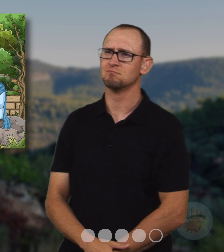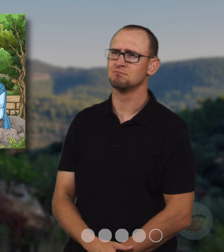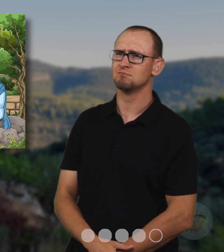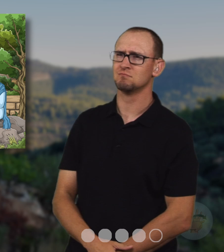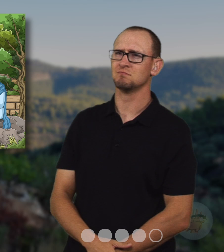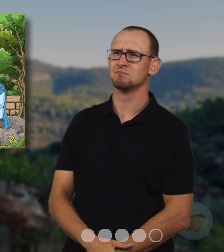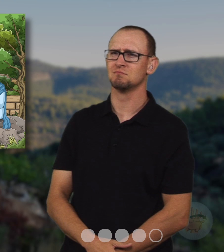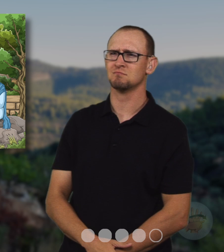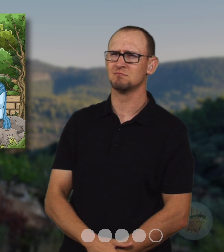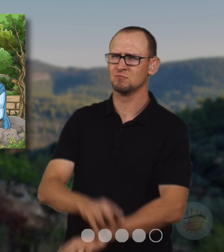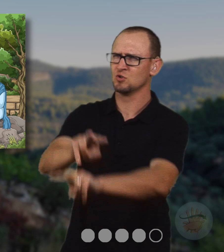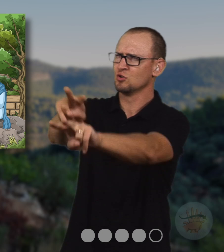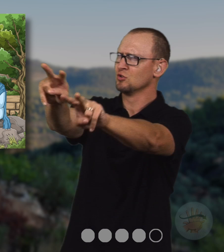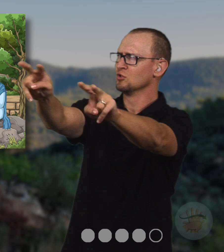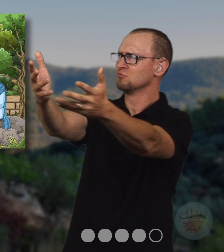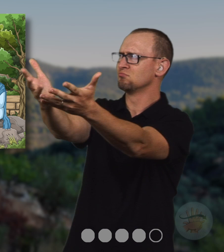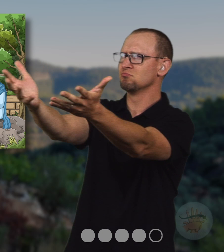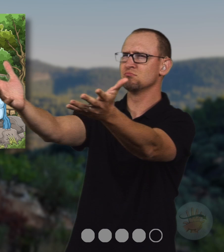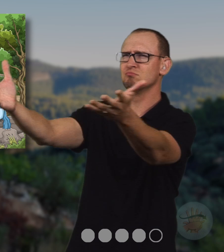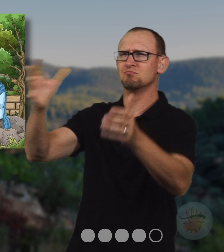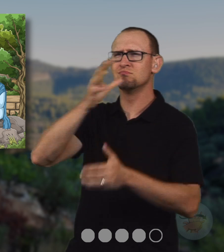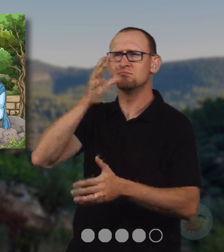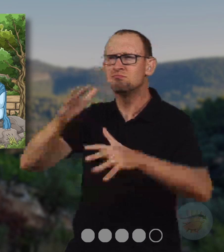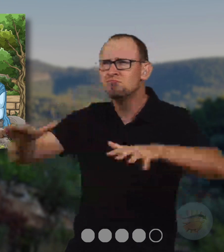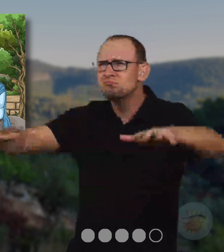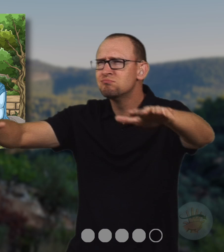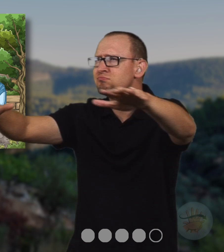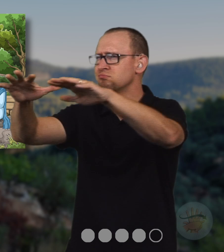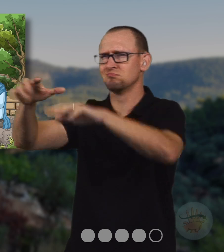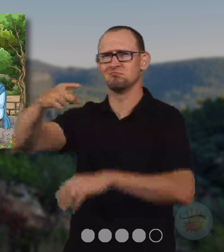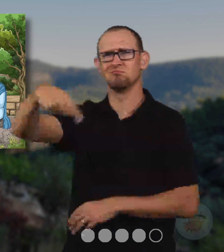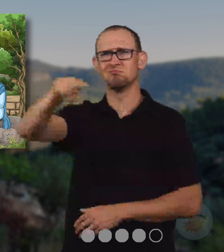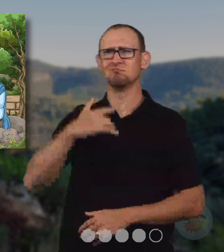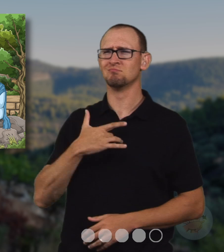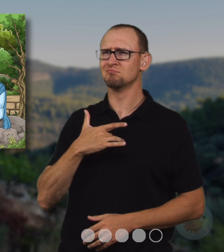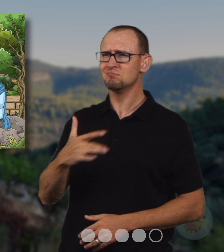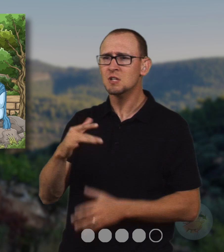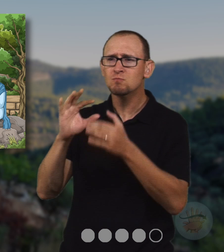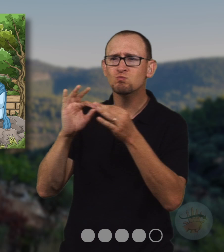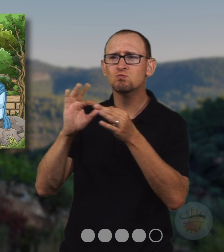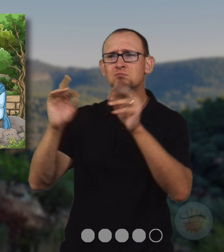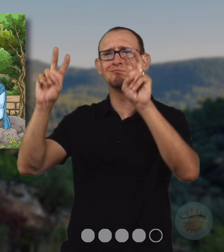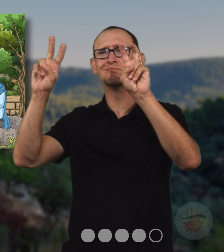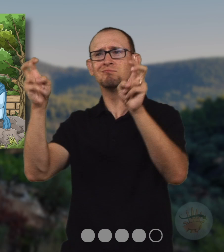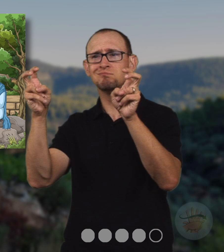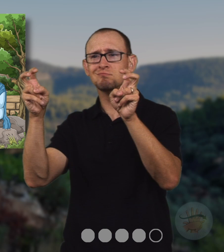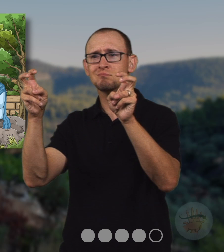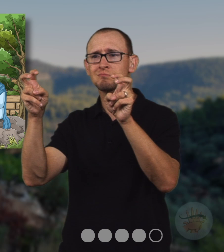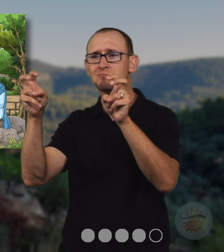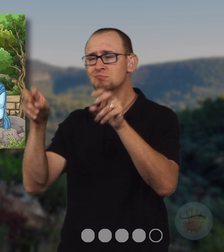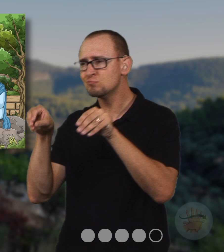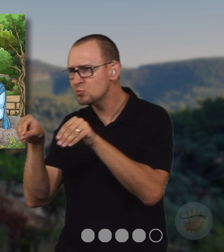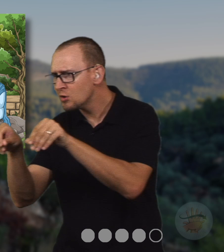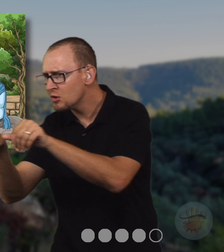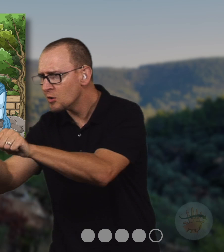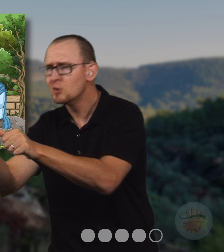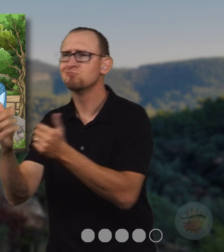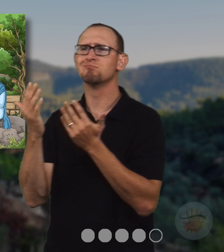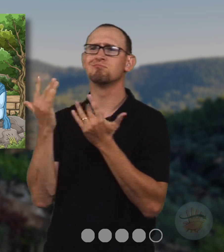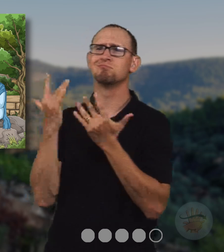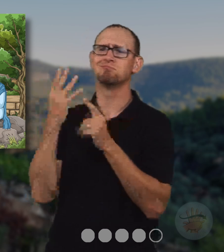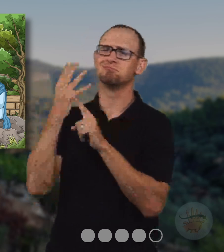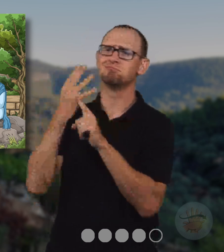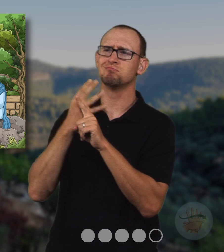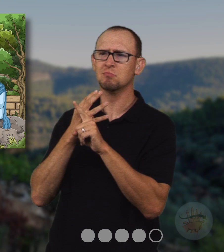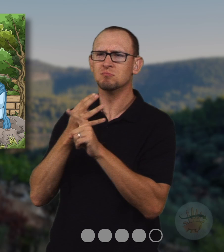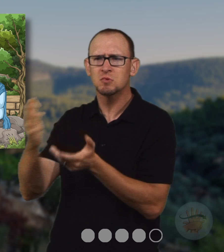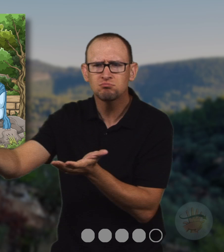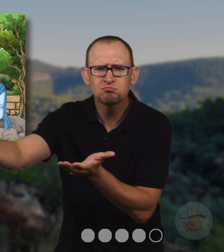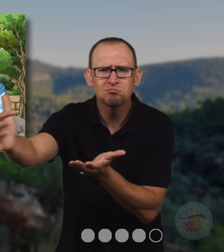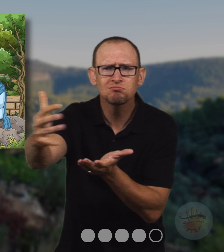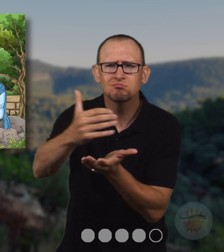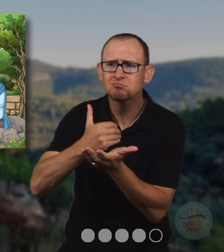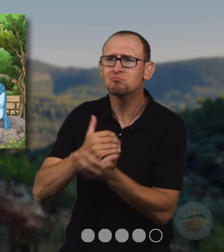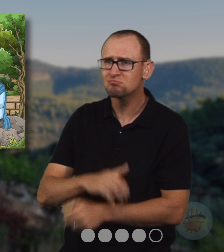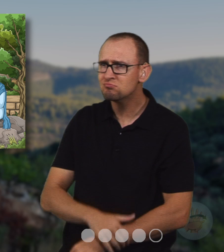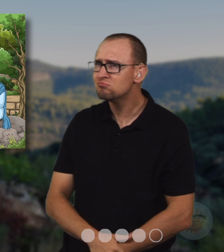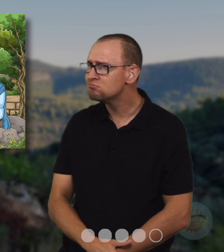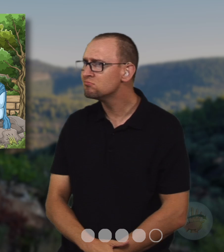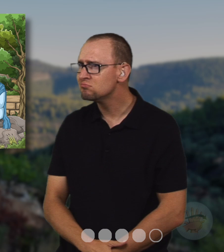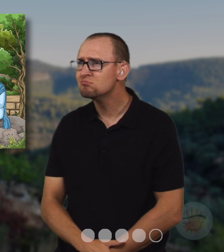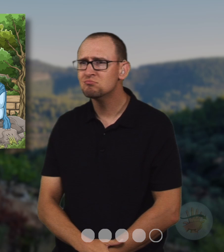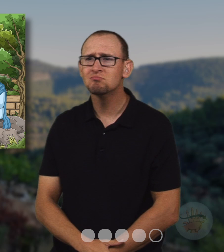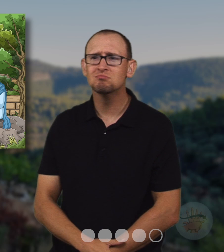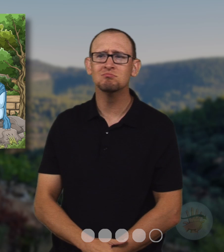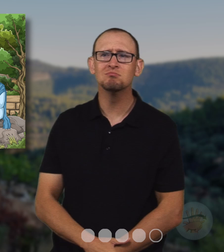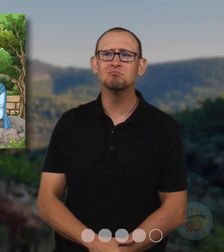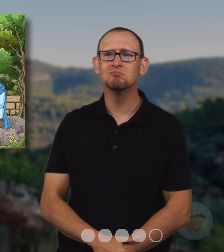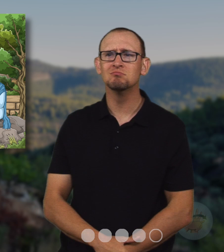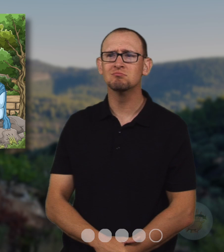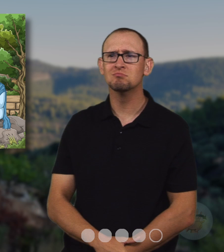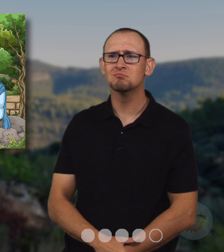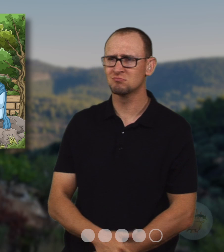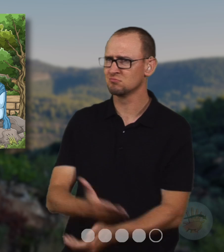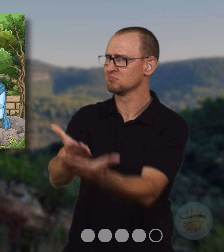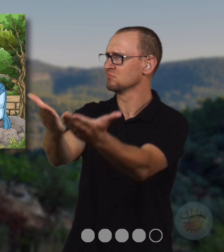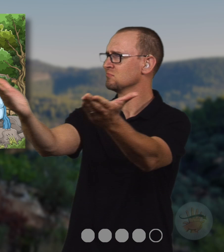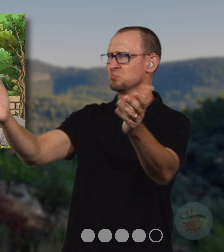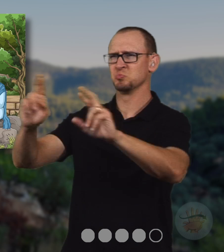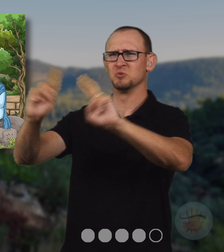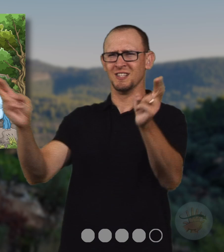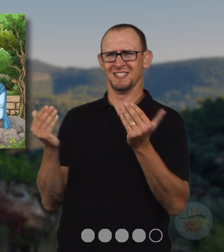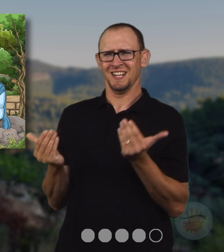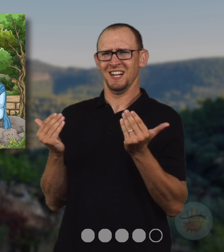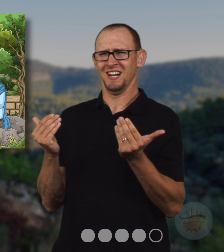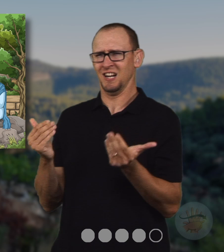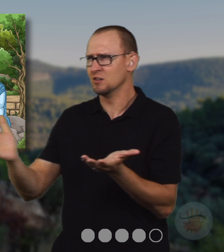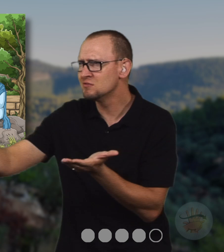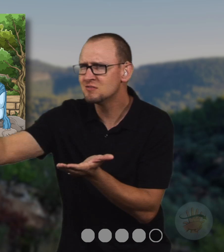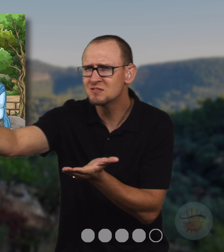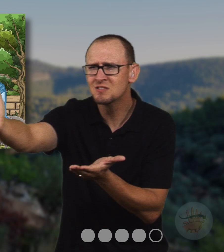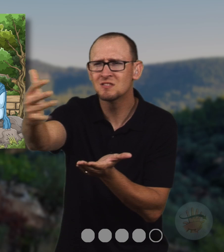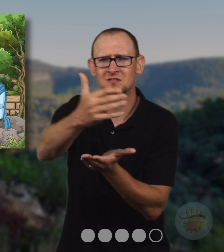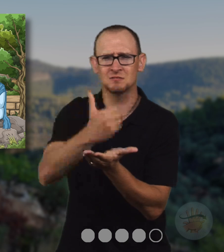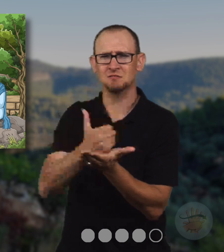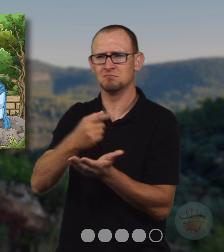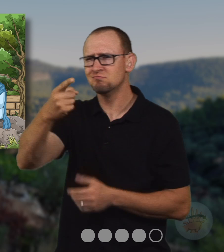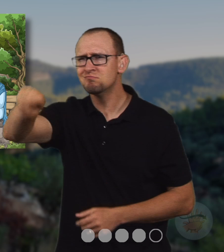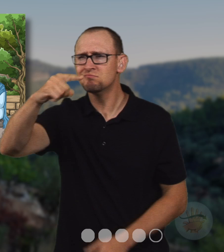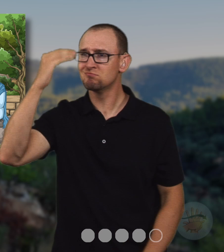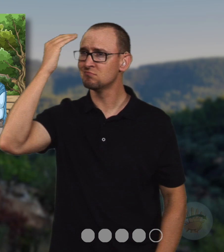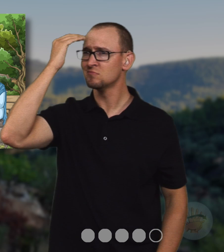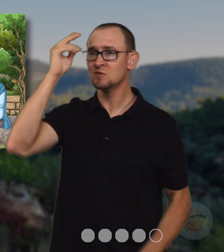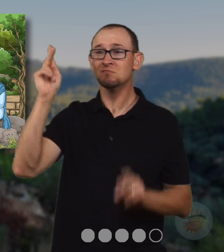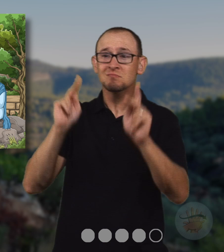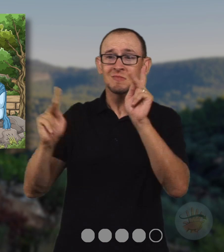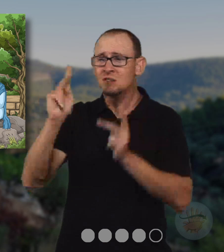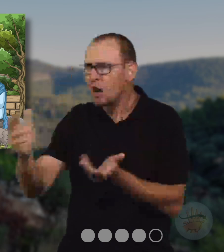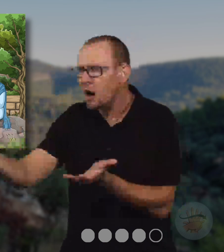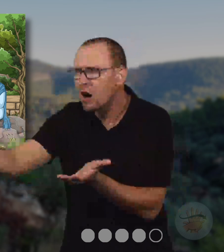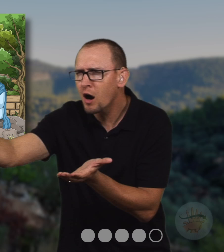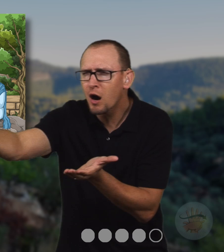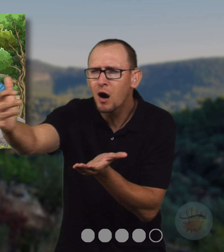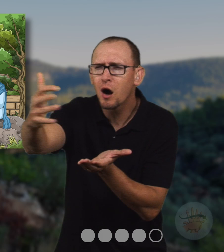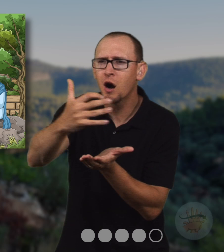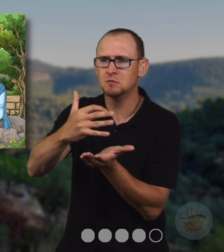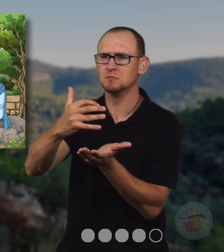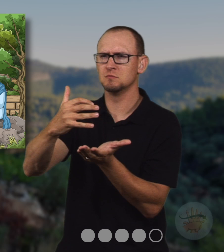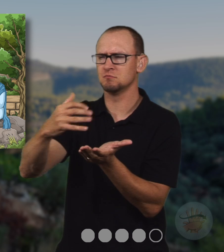I tell you, lift up your eyes and look at the fields, for they are ripe for harvest.